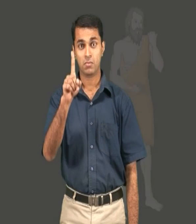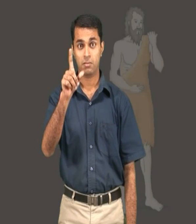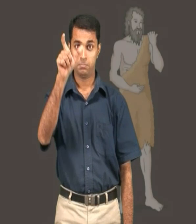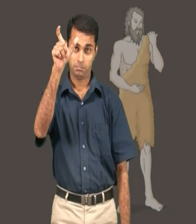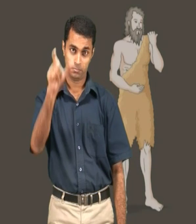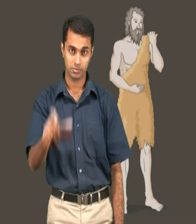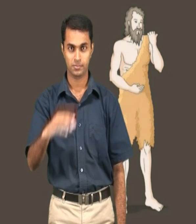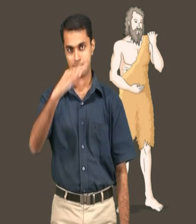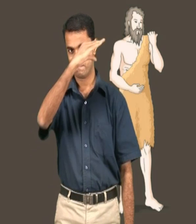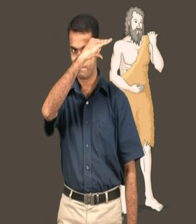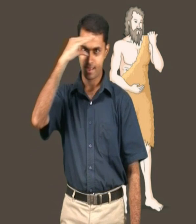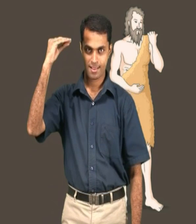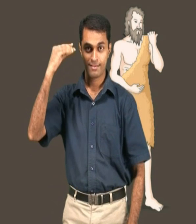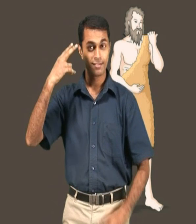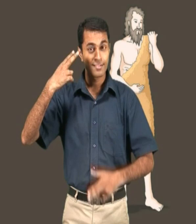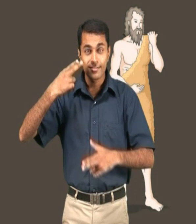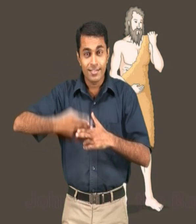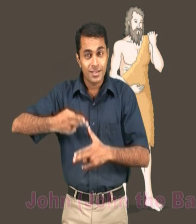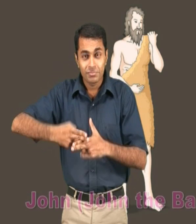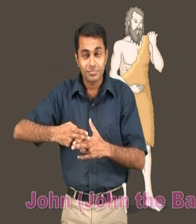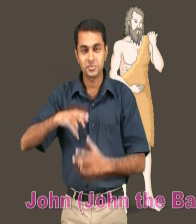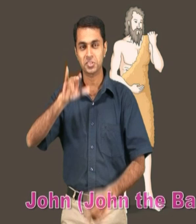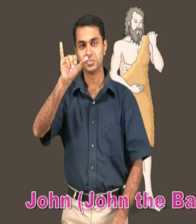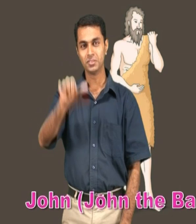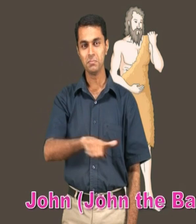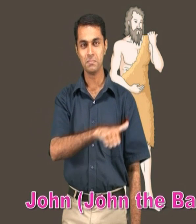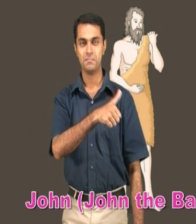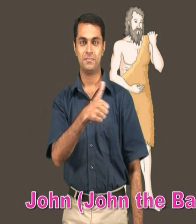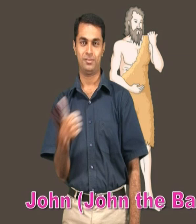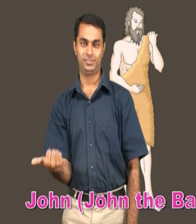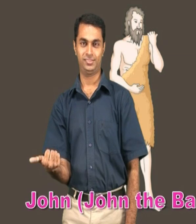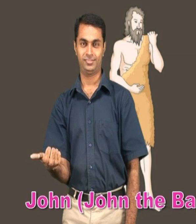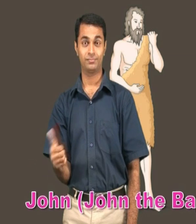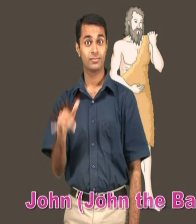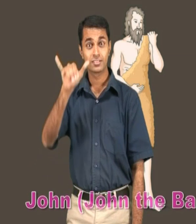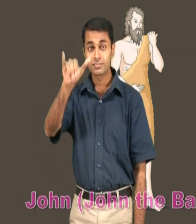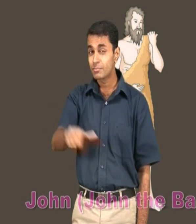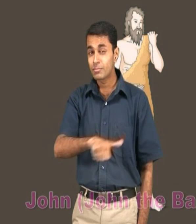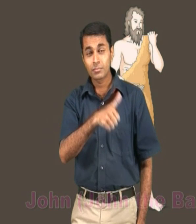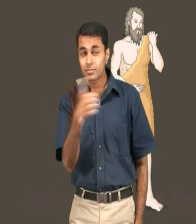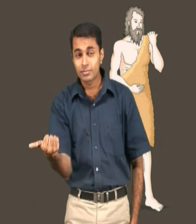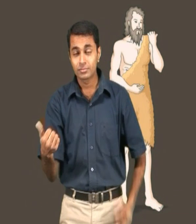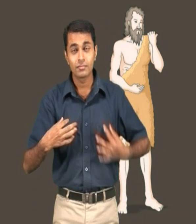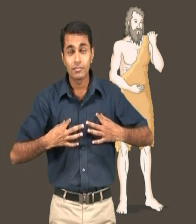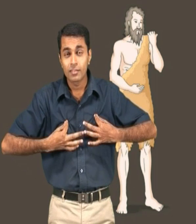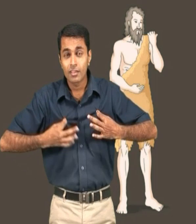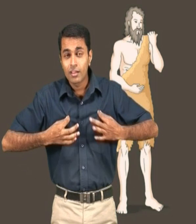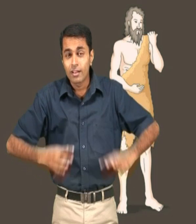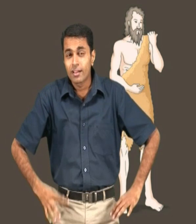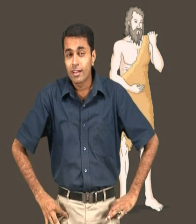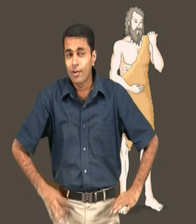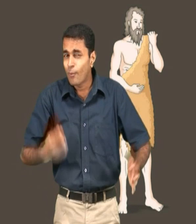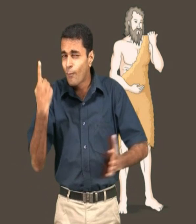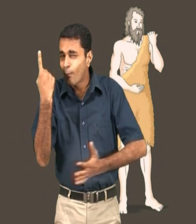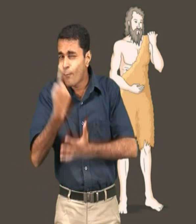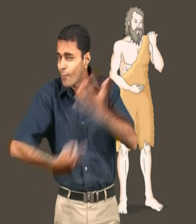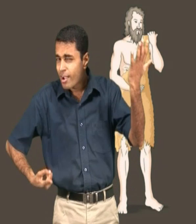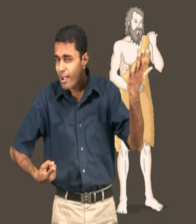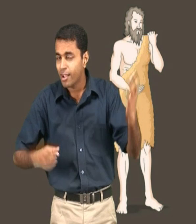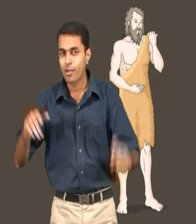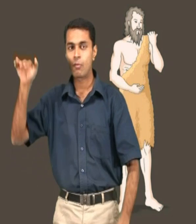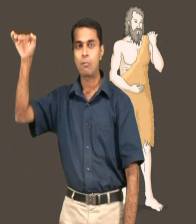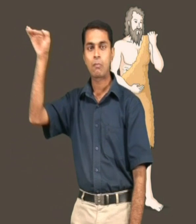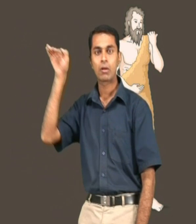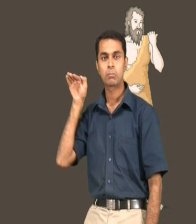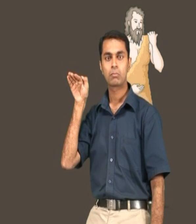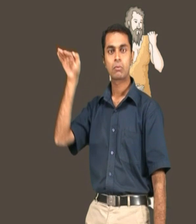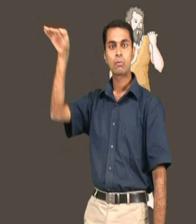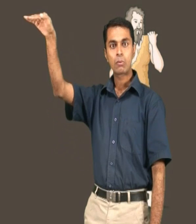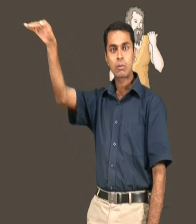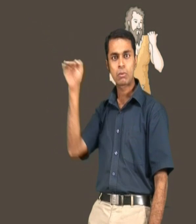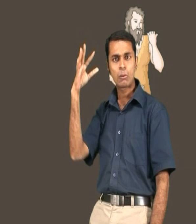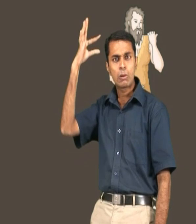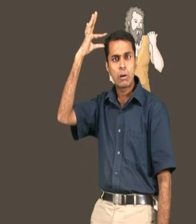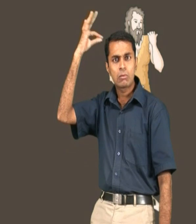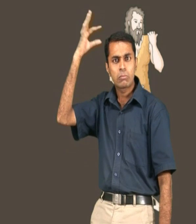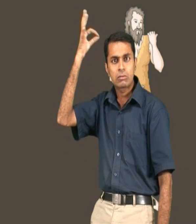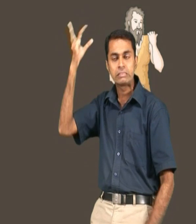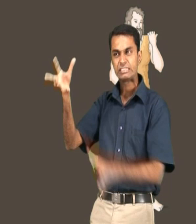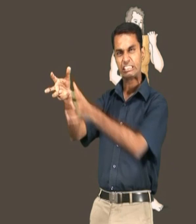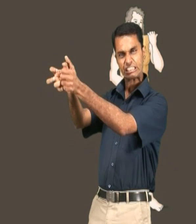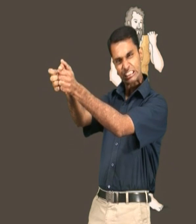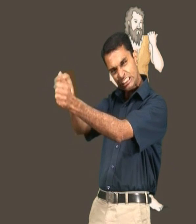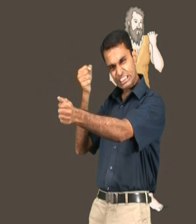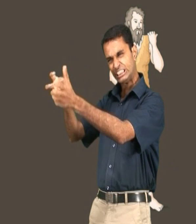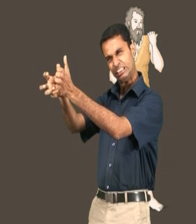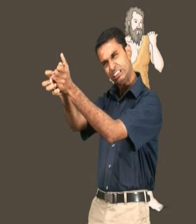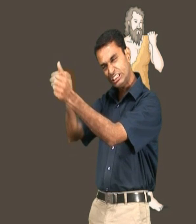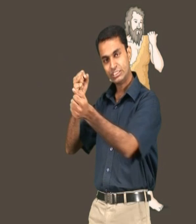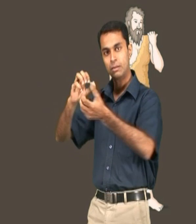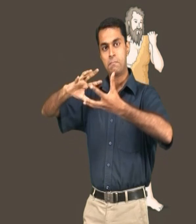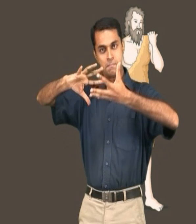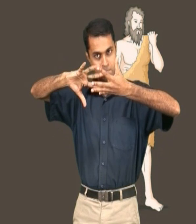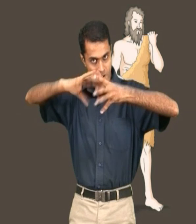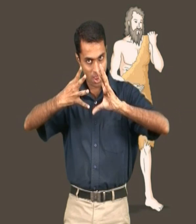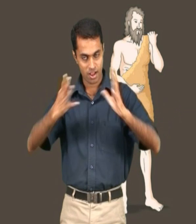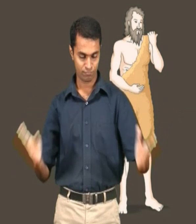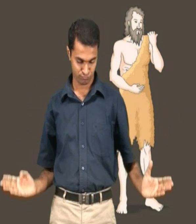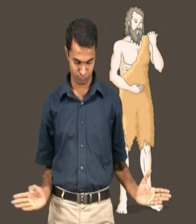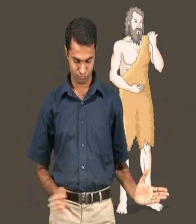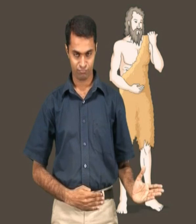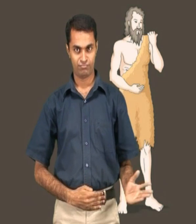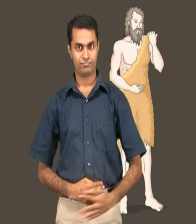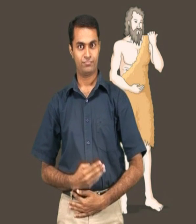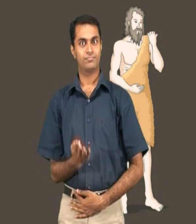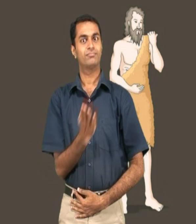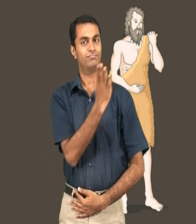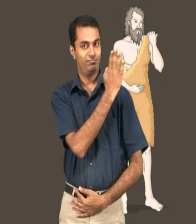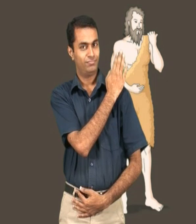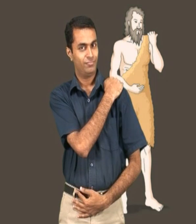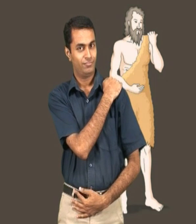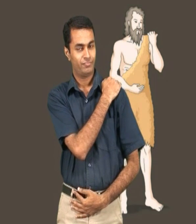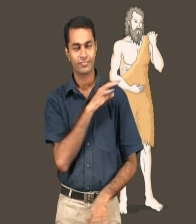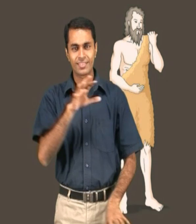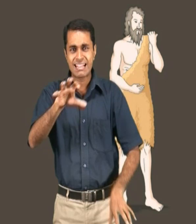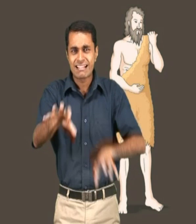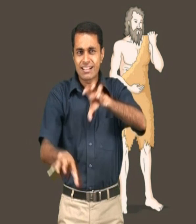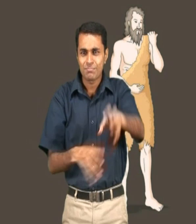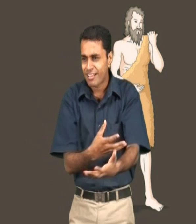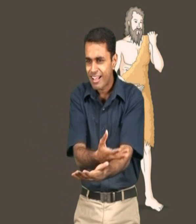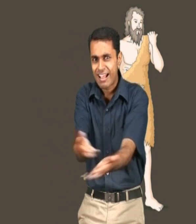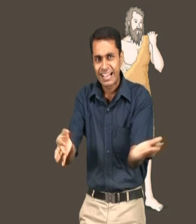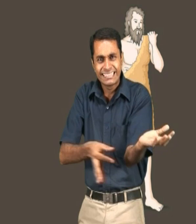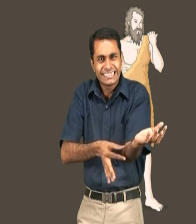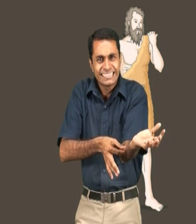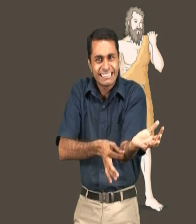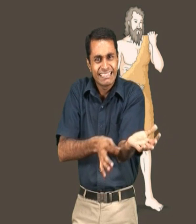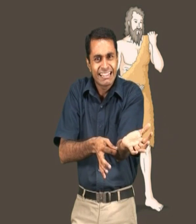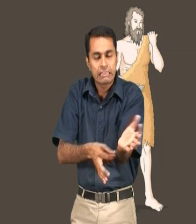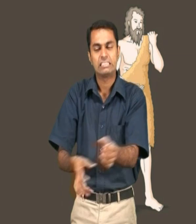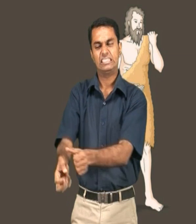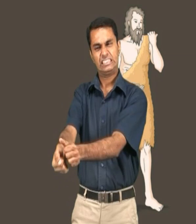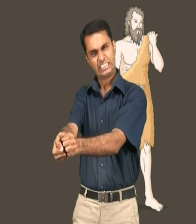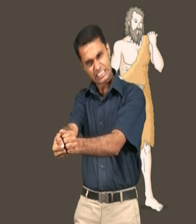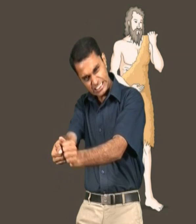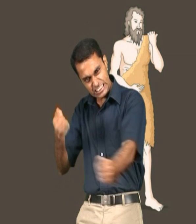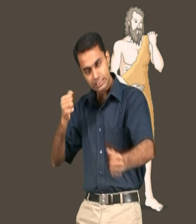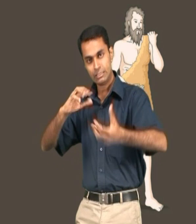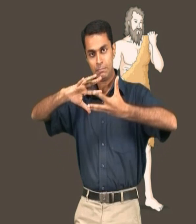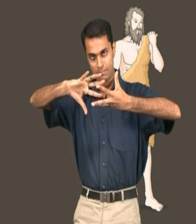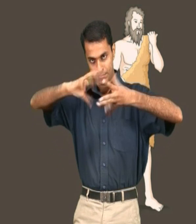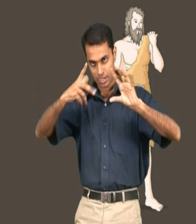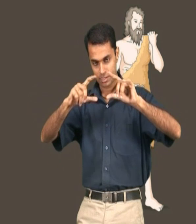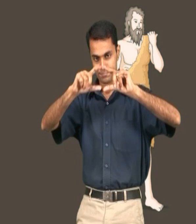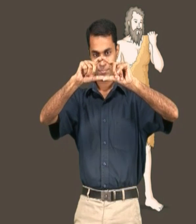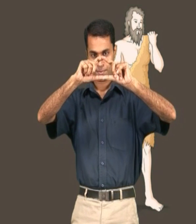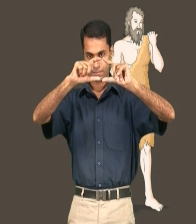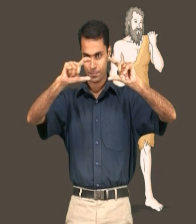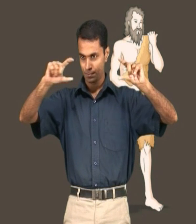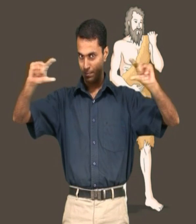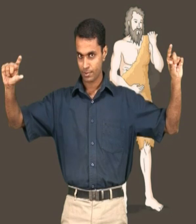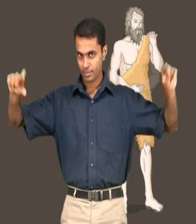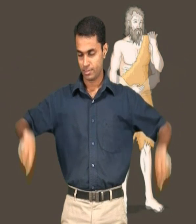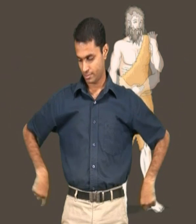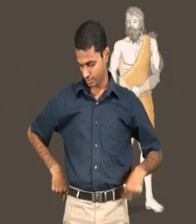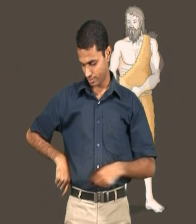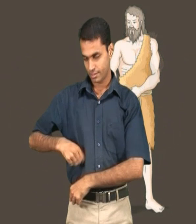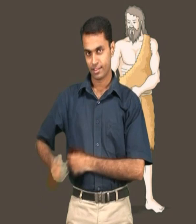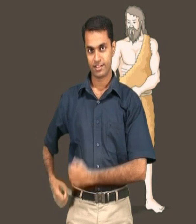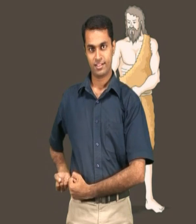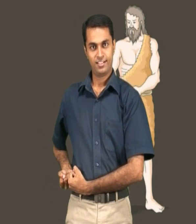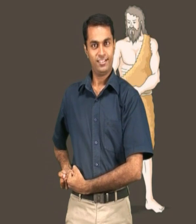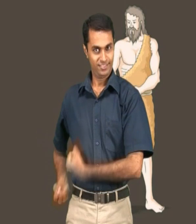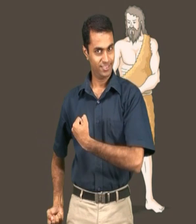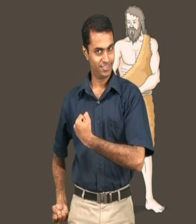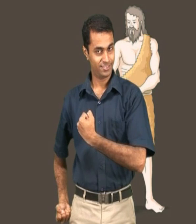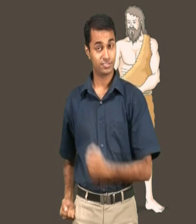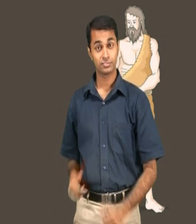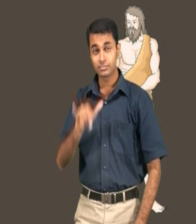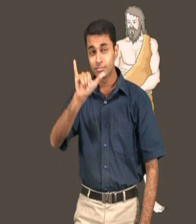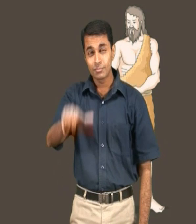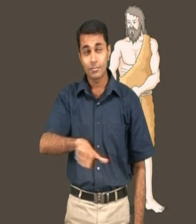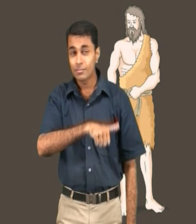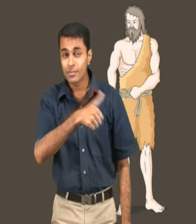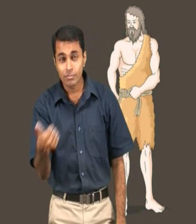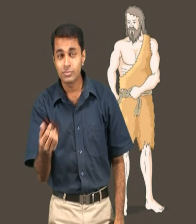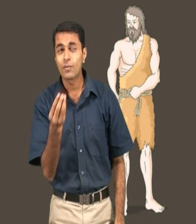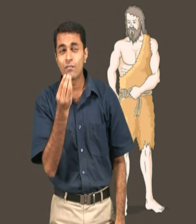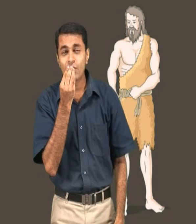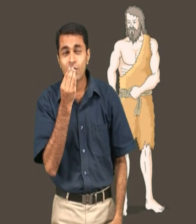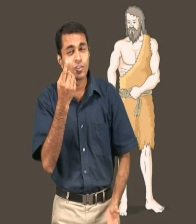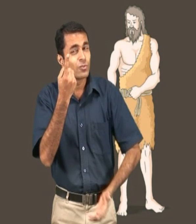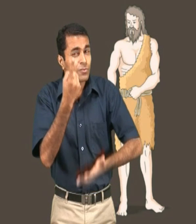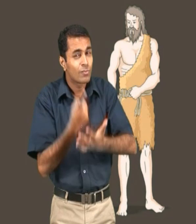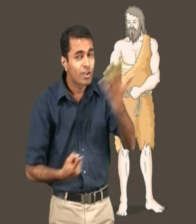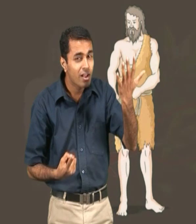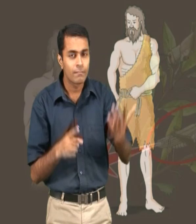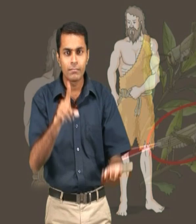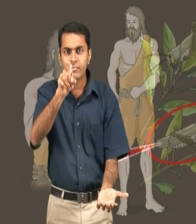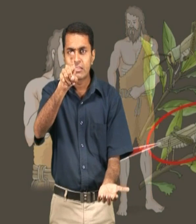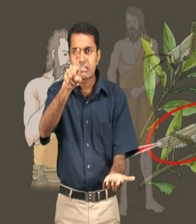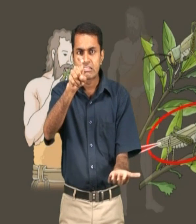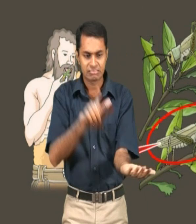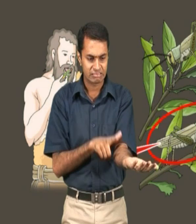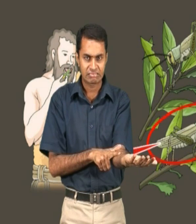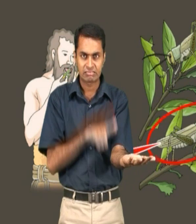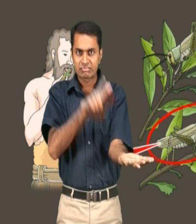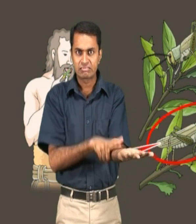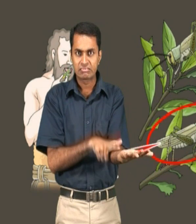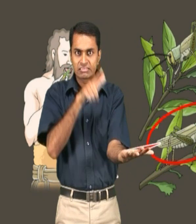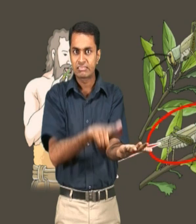In those days John the Baptist came, preaching in the wilderness of Judea and saying, “Repent, for the kingdom of heaven is near.” This is he who was spoken of through the prophet Isaiah: “A voice of one calling in the wilderness, ‘Prepare the way for the Lord, make straight paths for Him.’” John wore a garment of camel’s hair, with a leather belt around his waist.